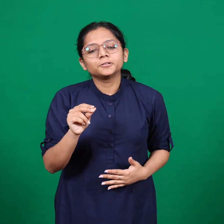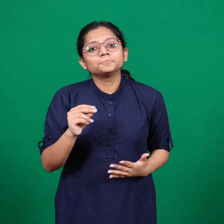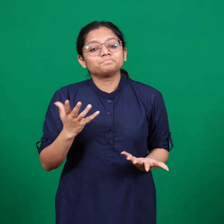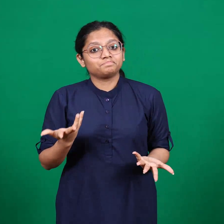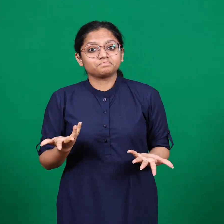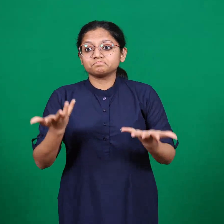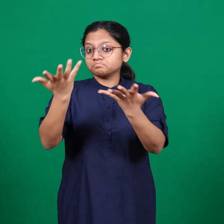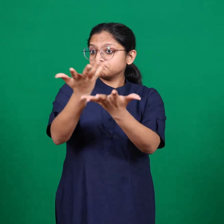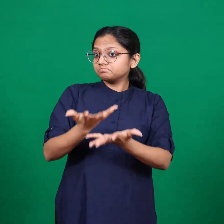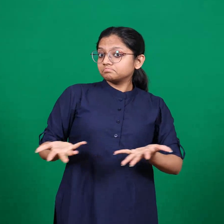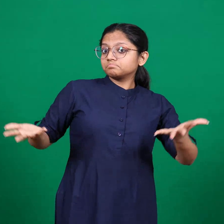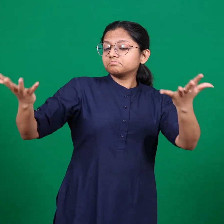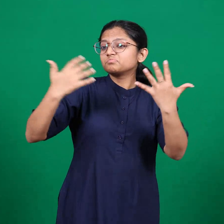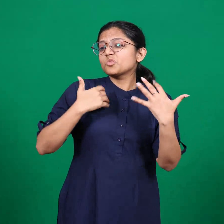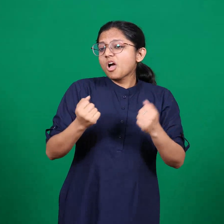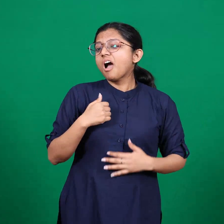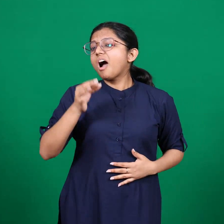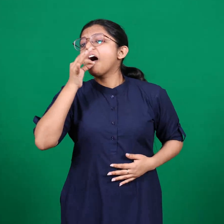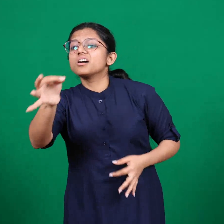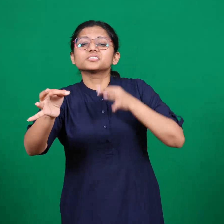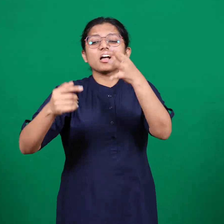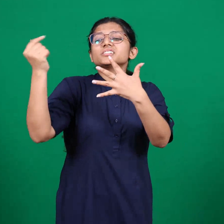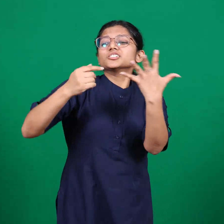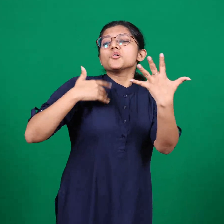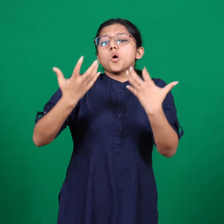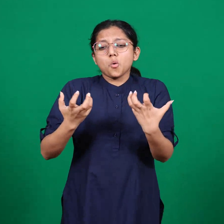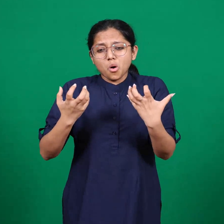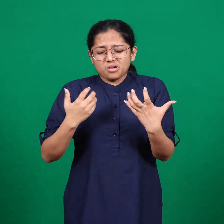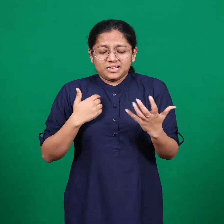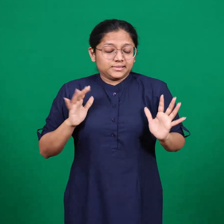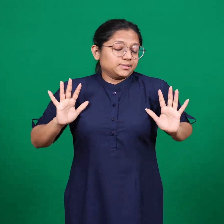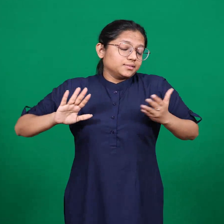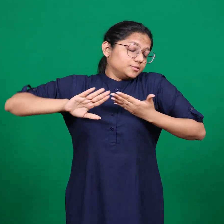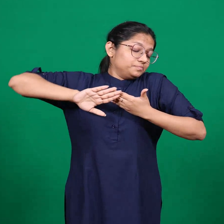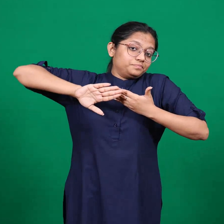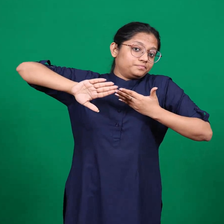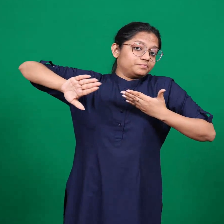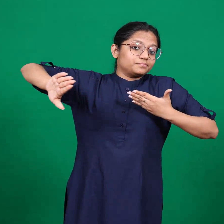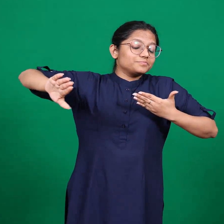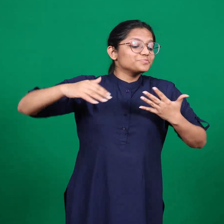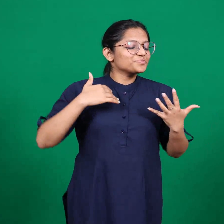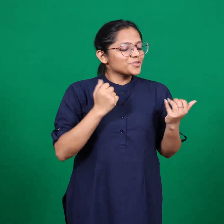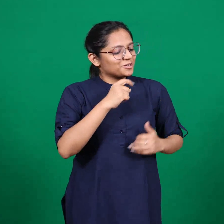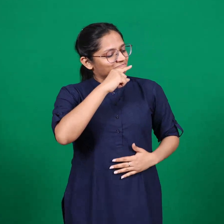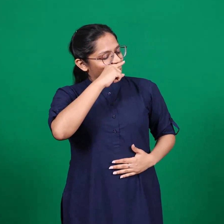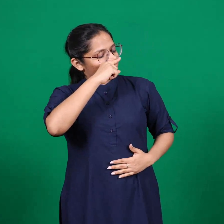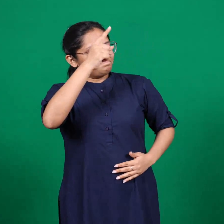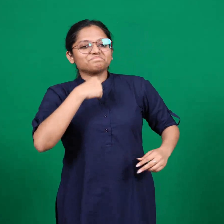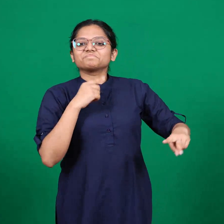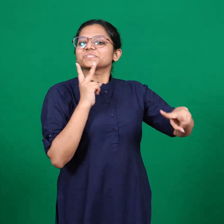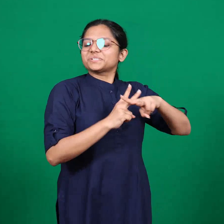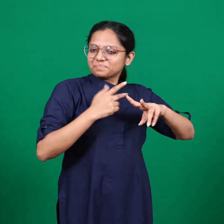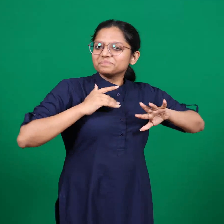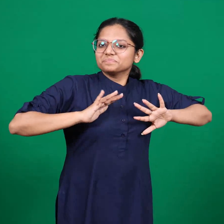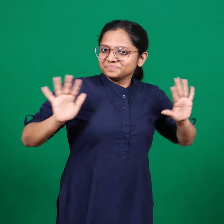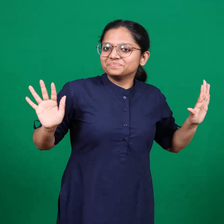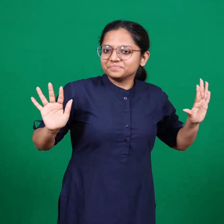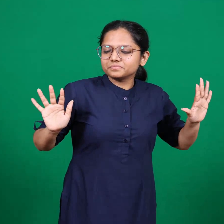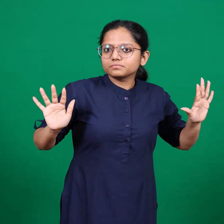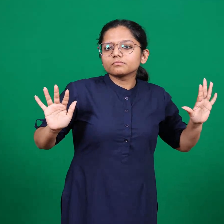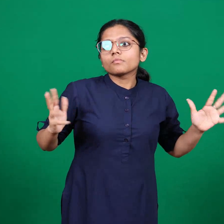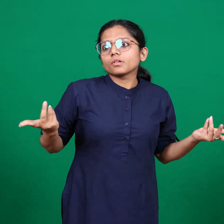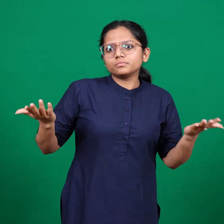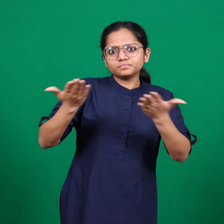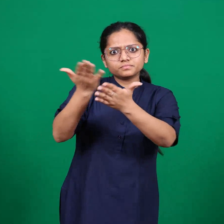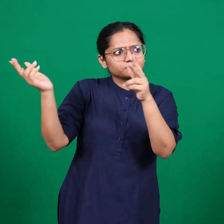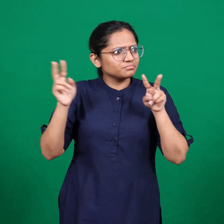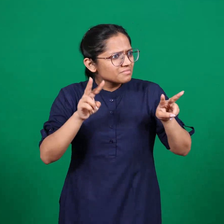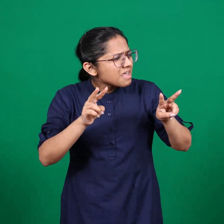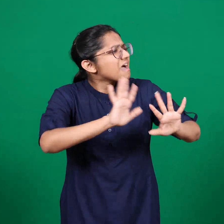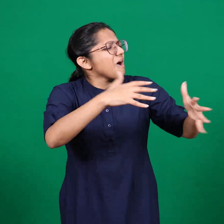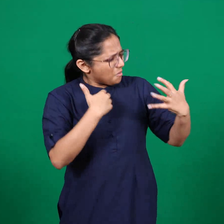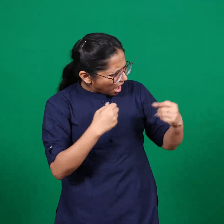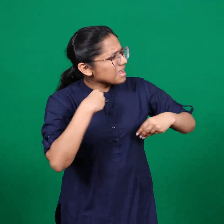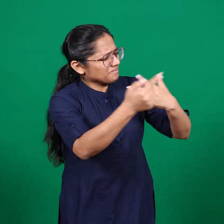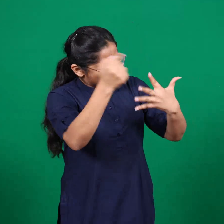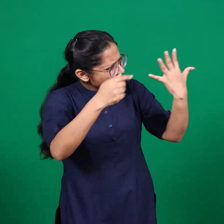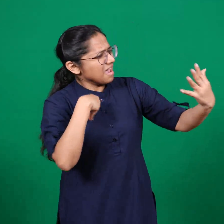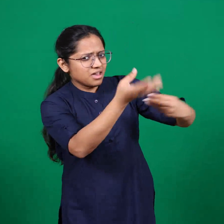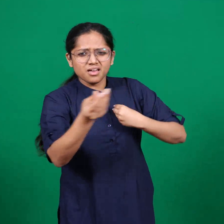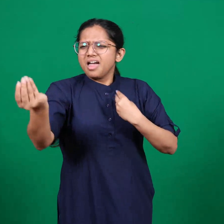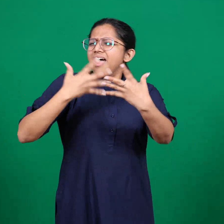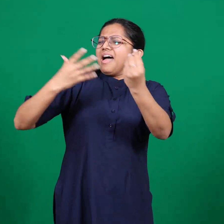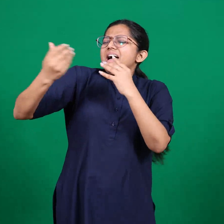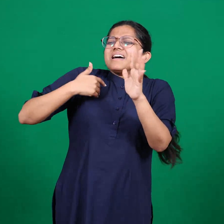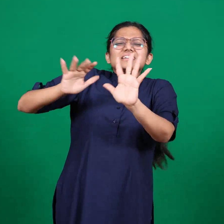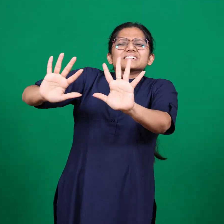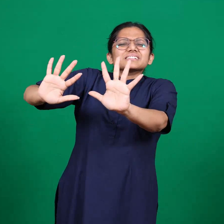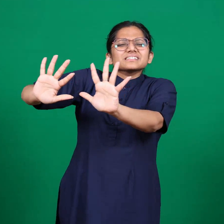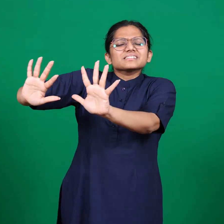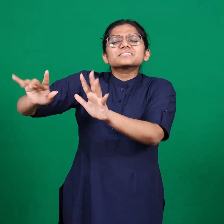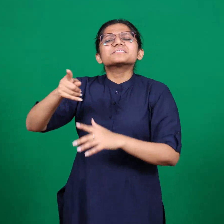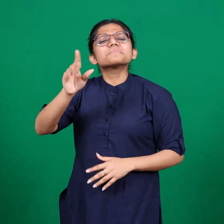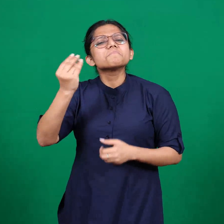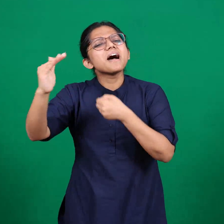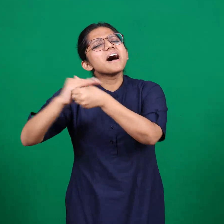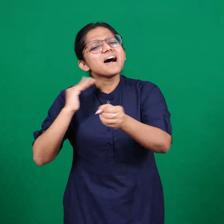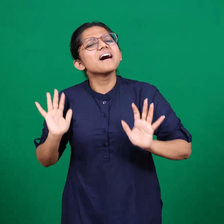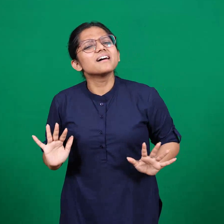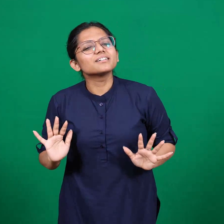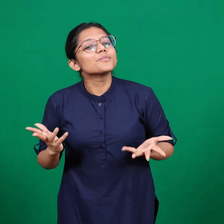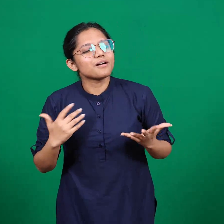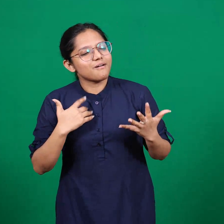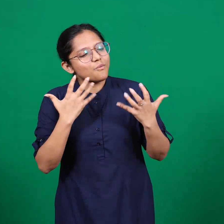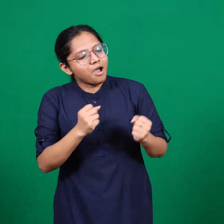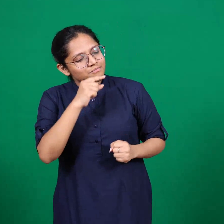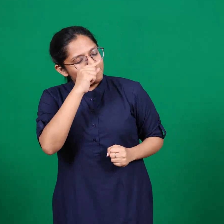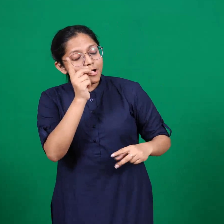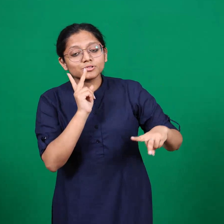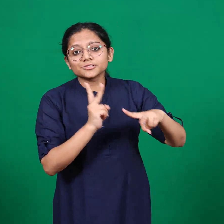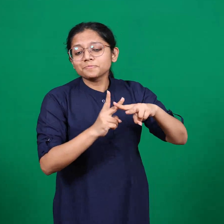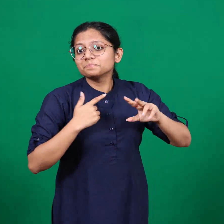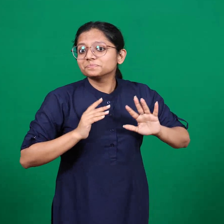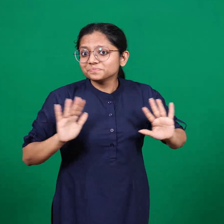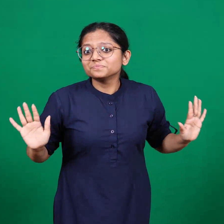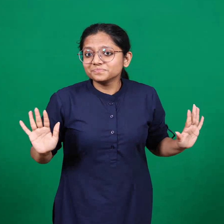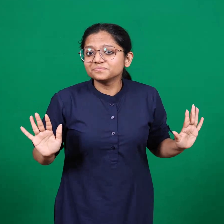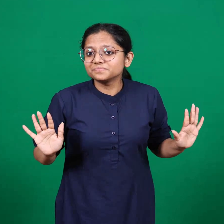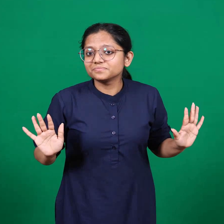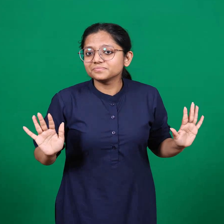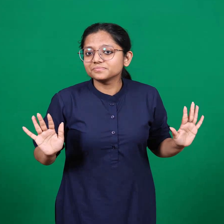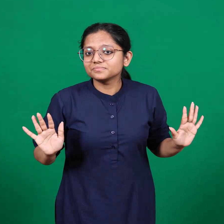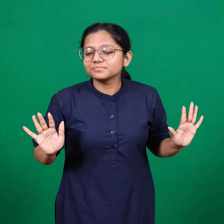Indeed, I would rather die than let anyone nullify my boast.